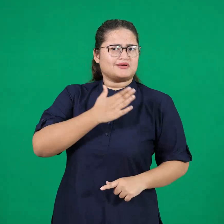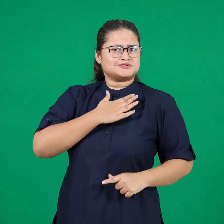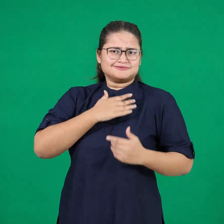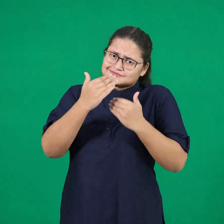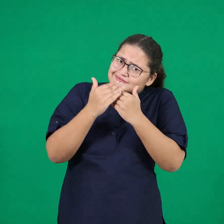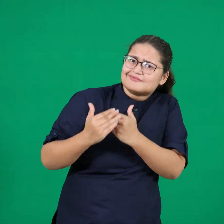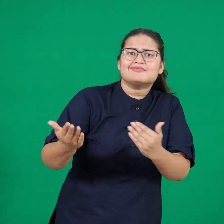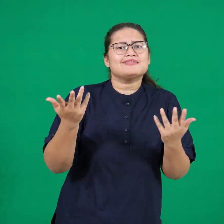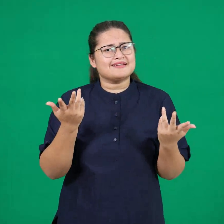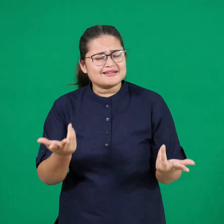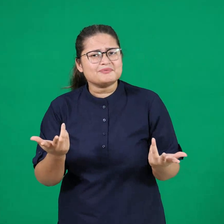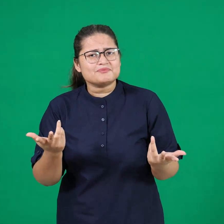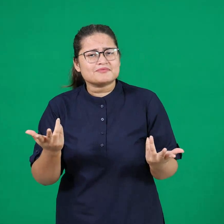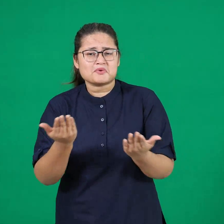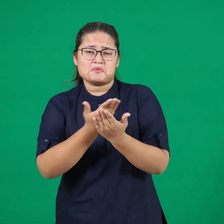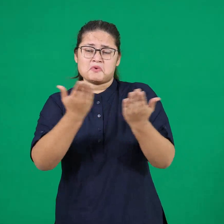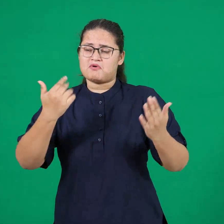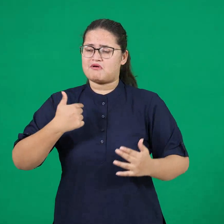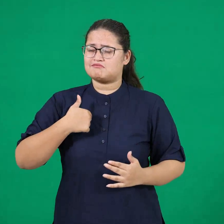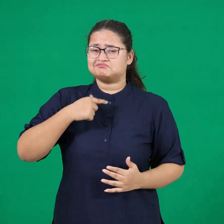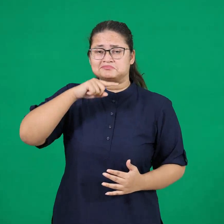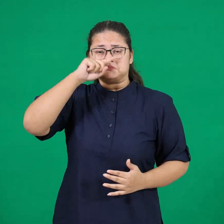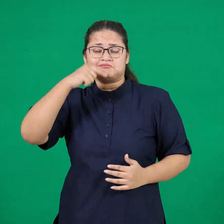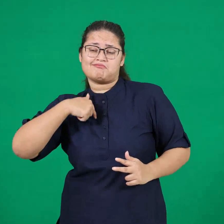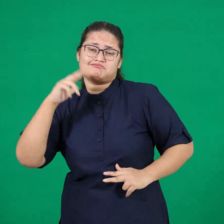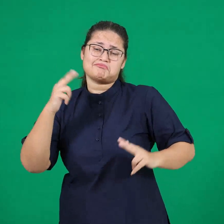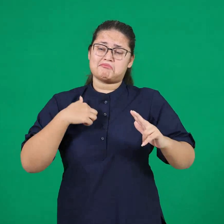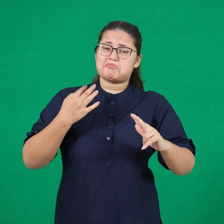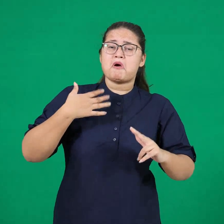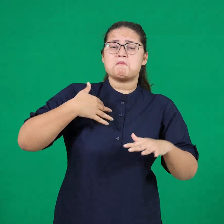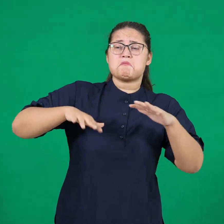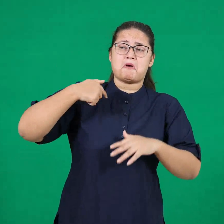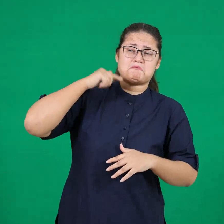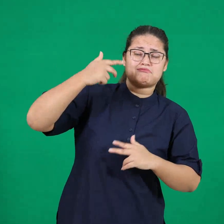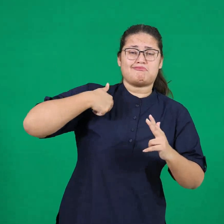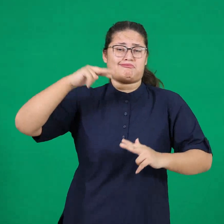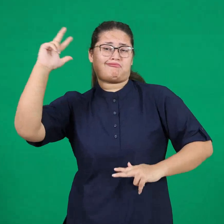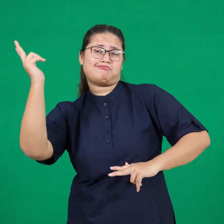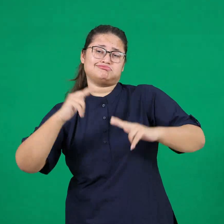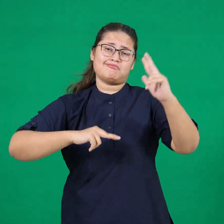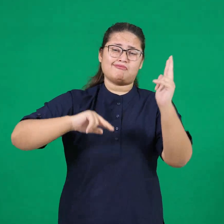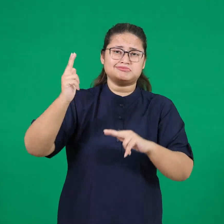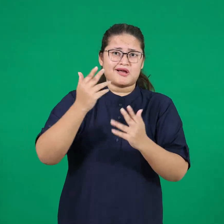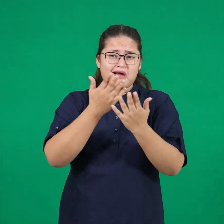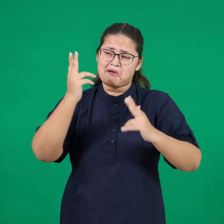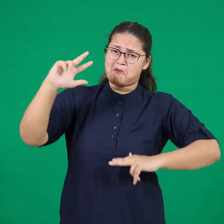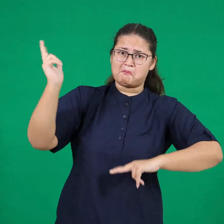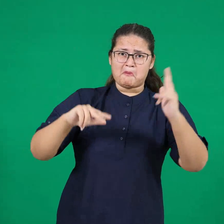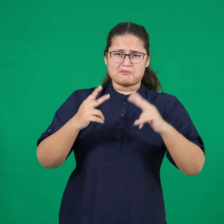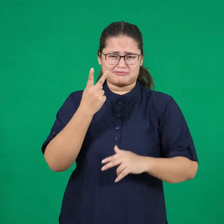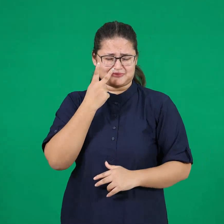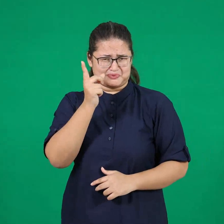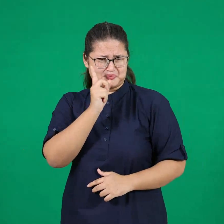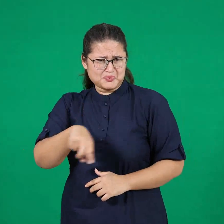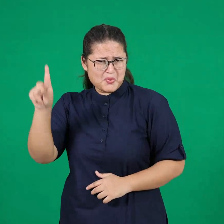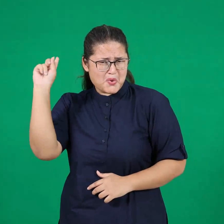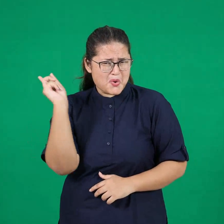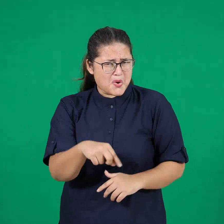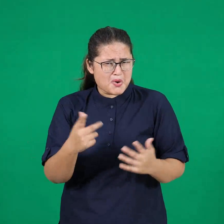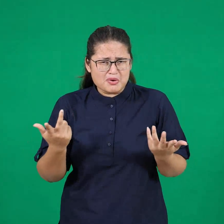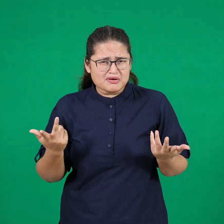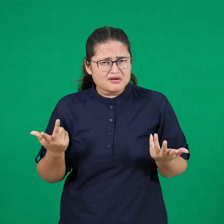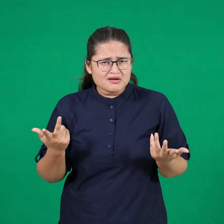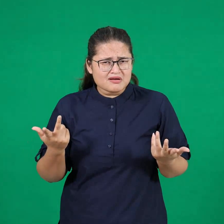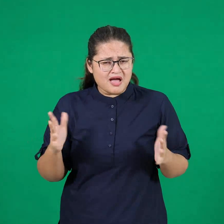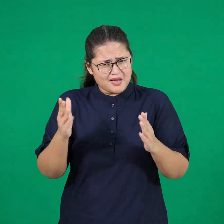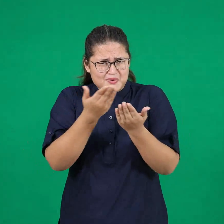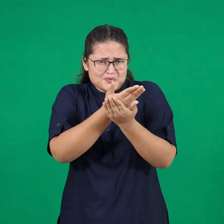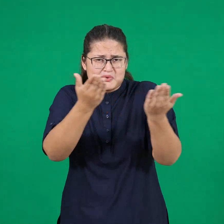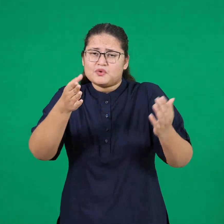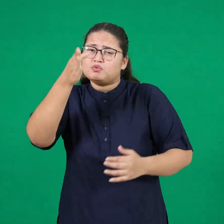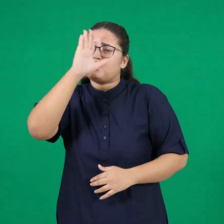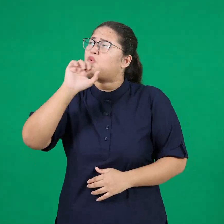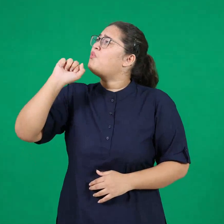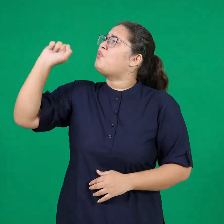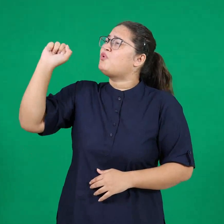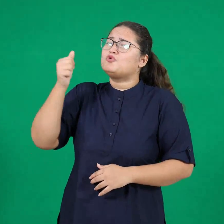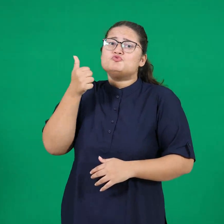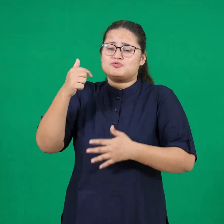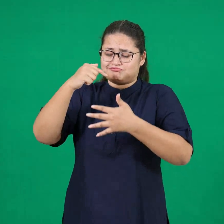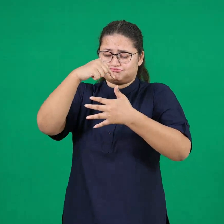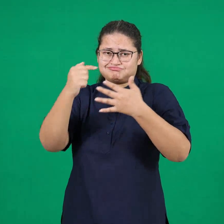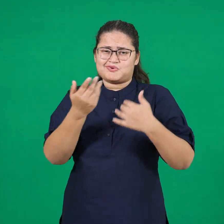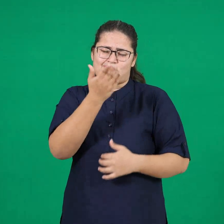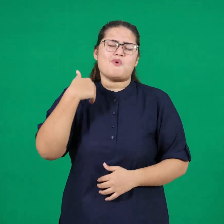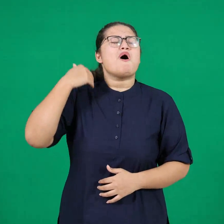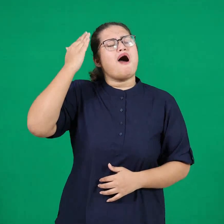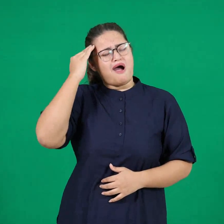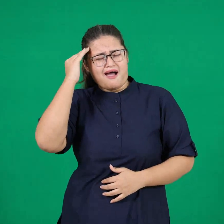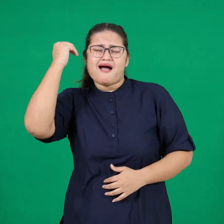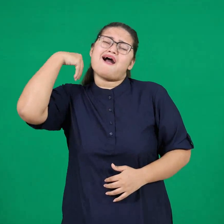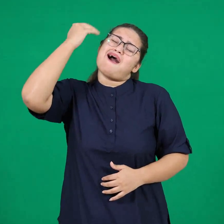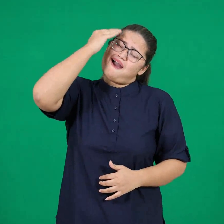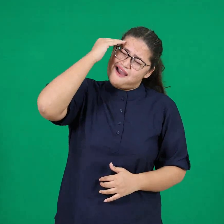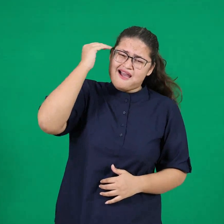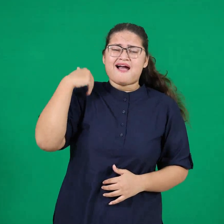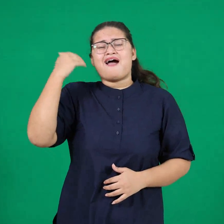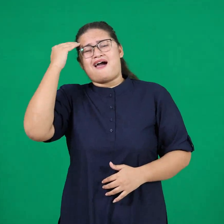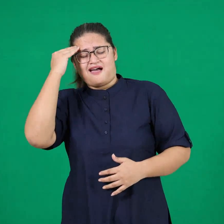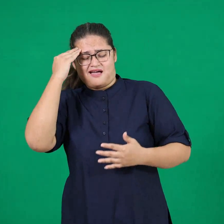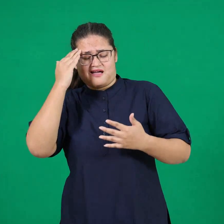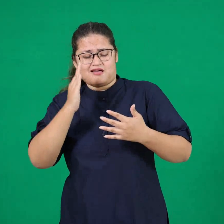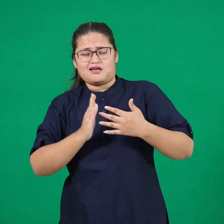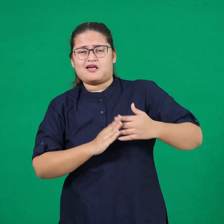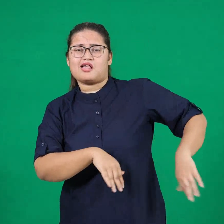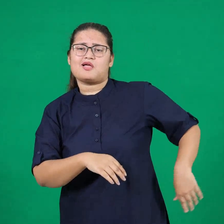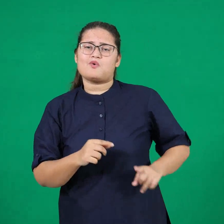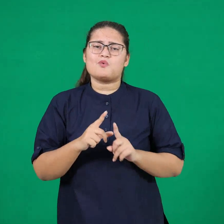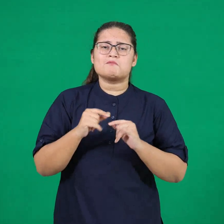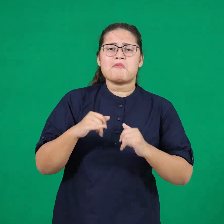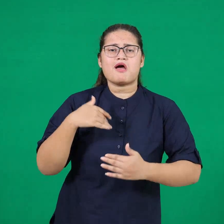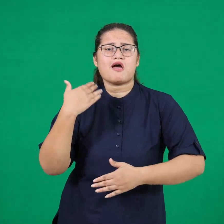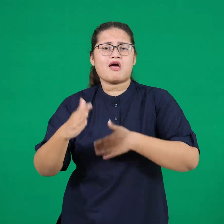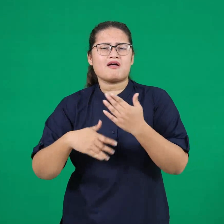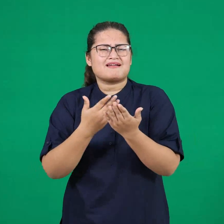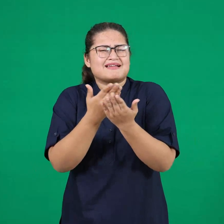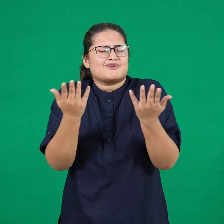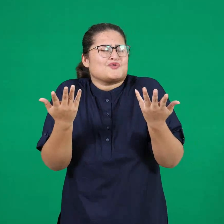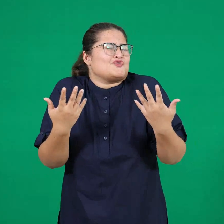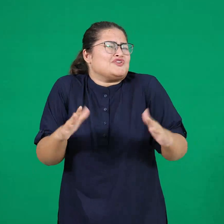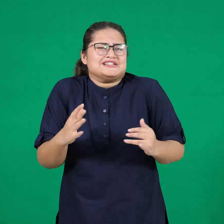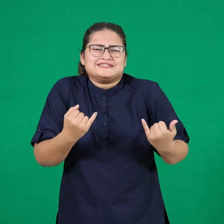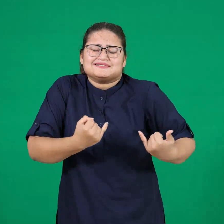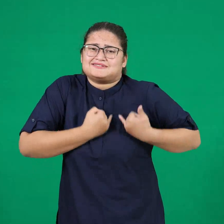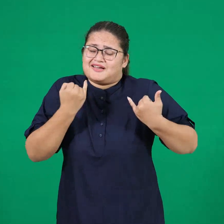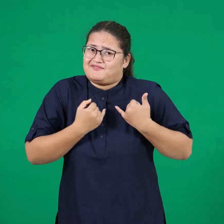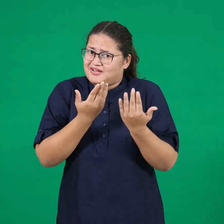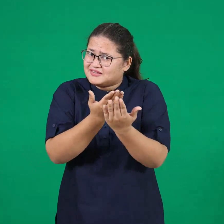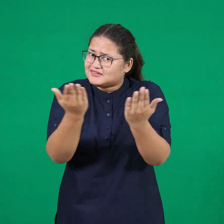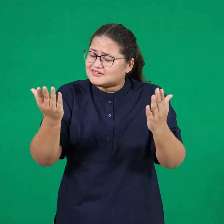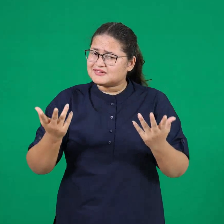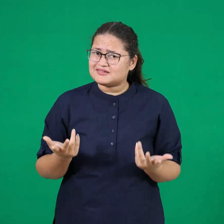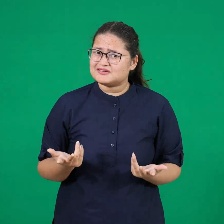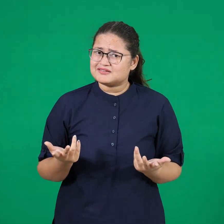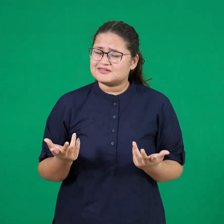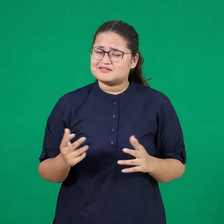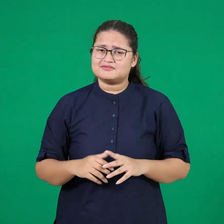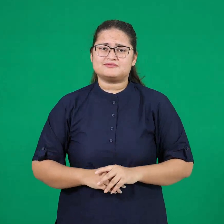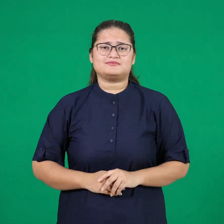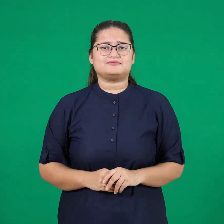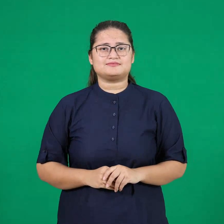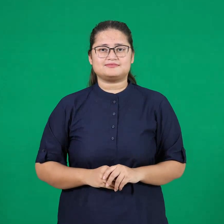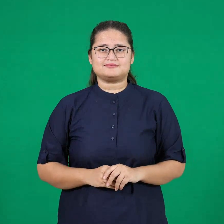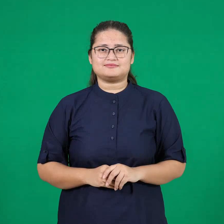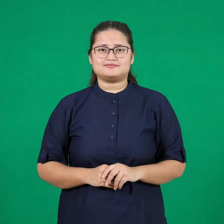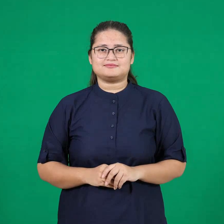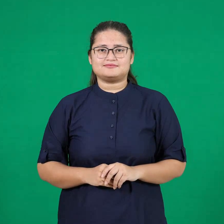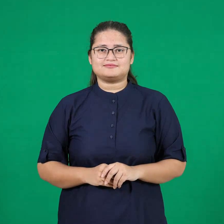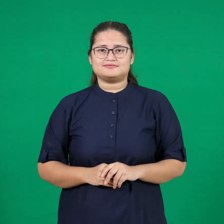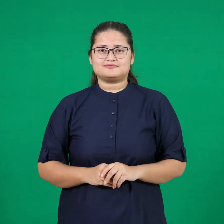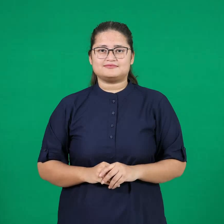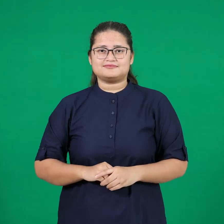As it is, you boast in your proud intentions. All such boasting is evil. Anyone, then, who knows the right thing to do, yet fails to do it, is guilty of sin.